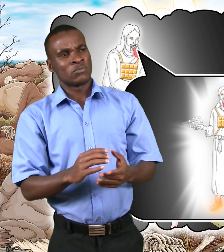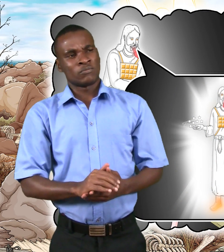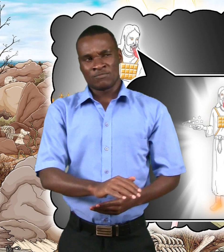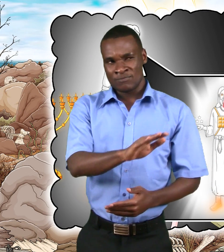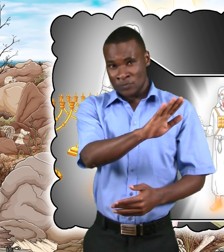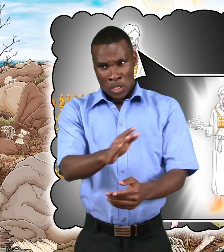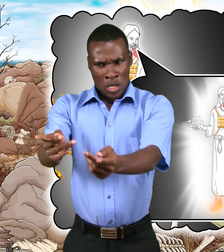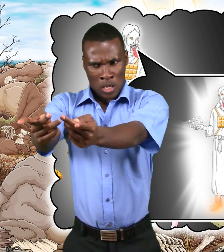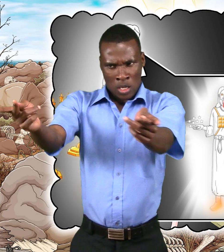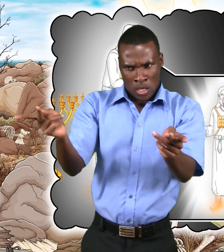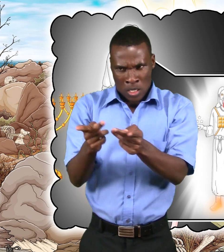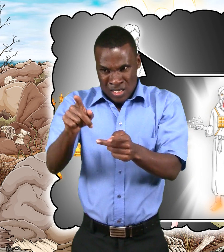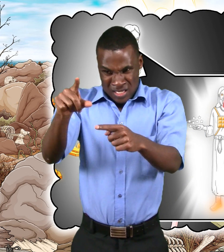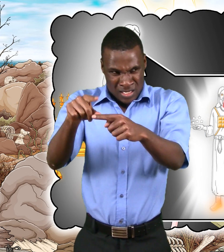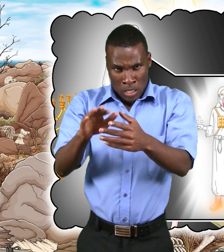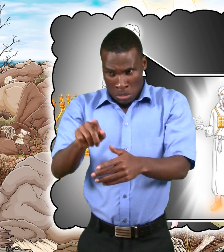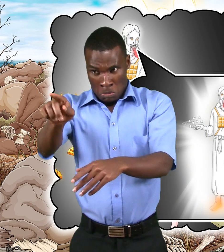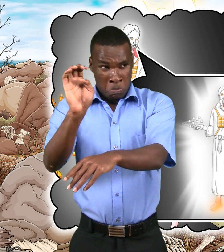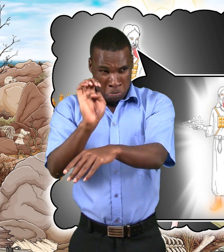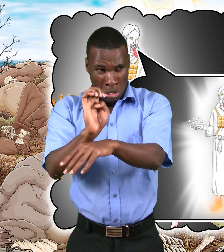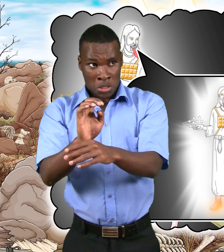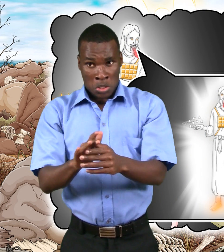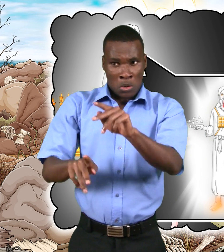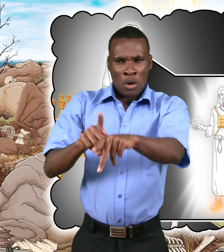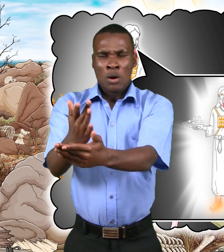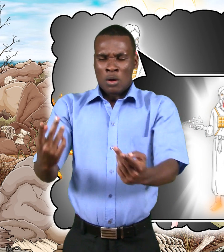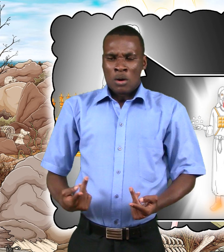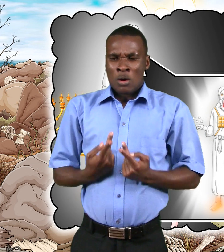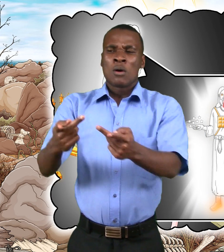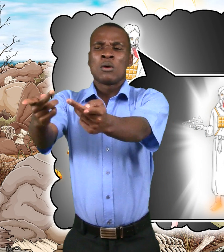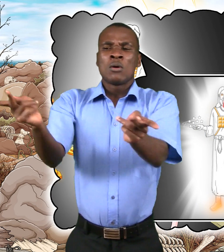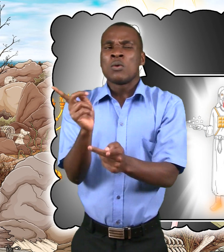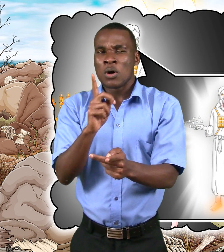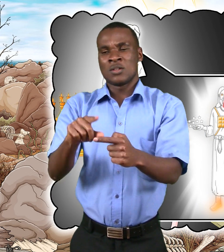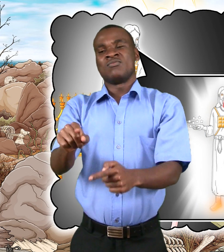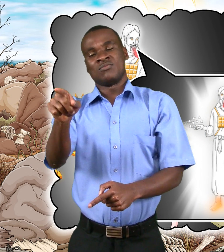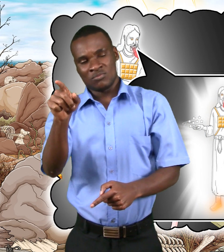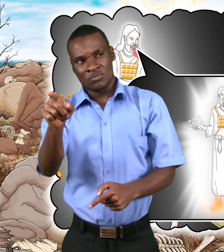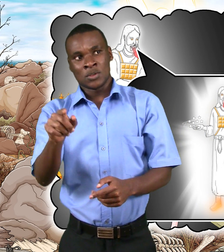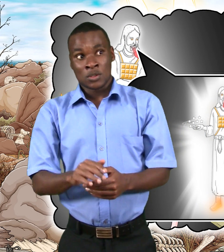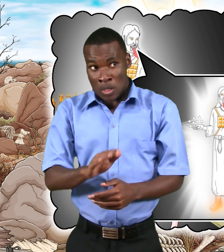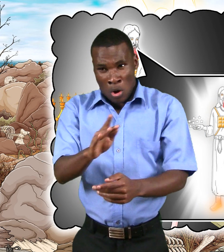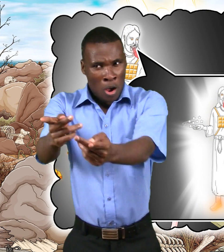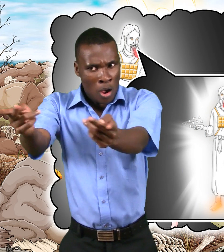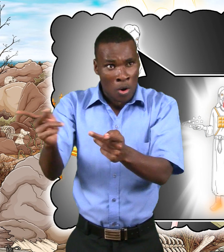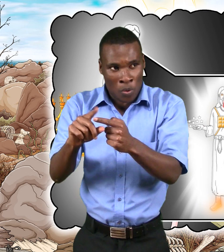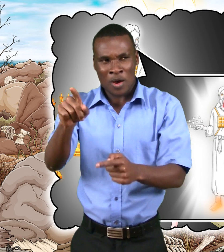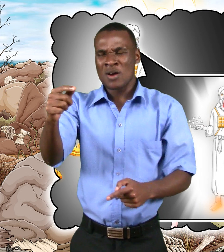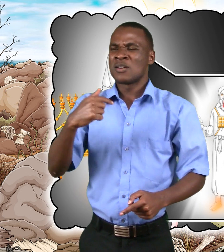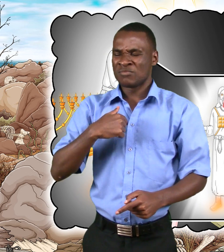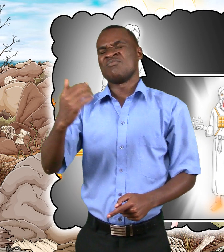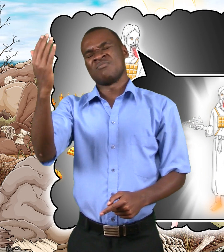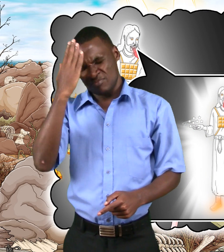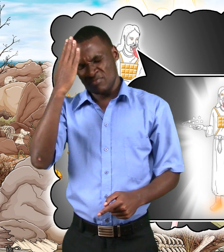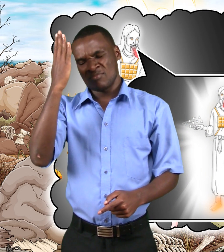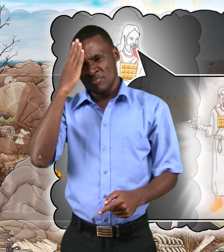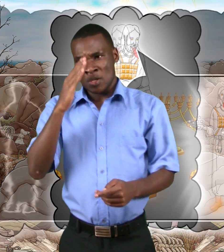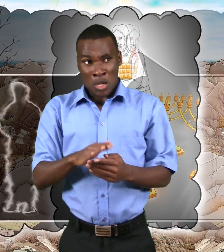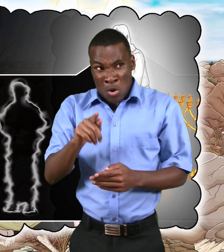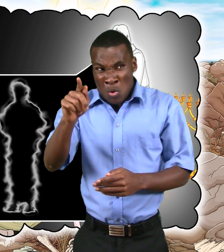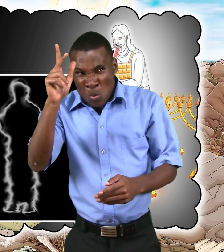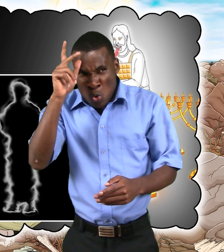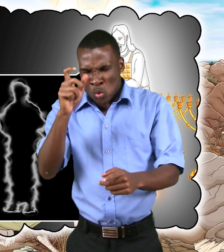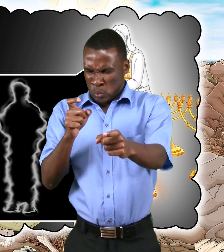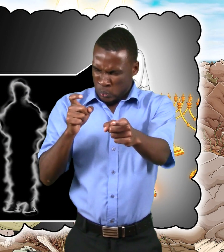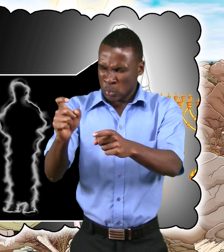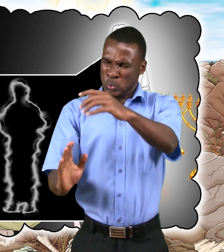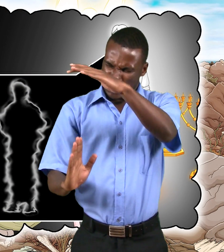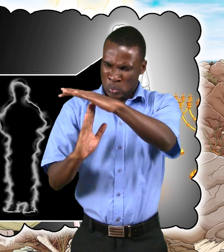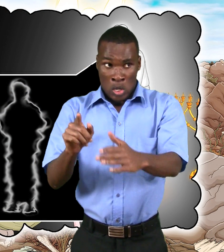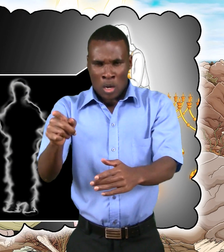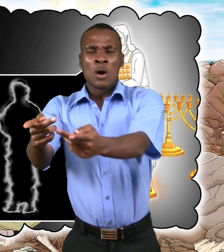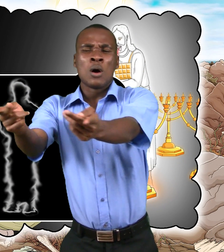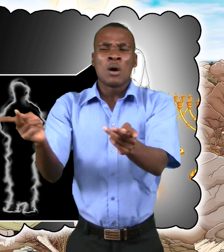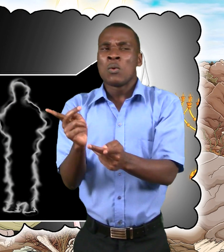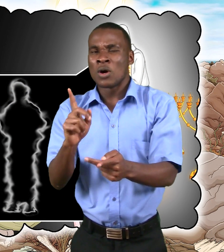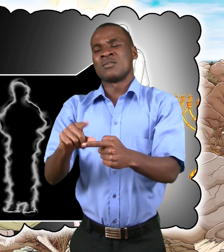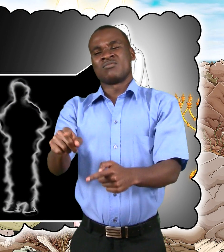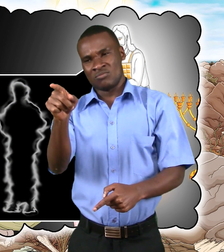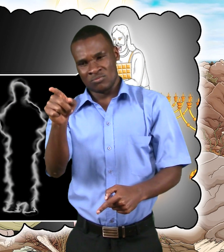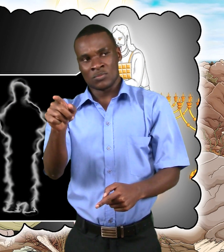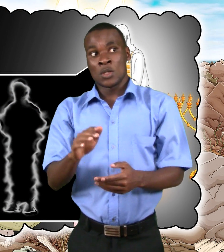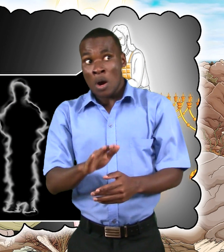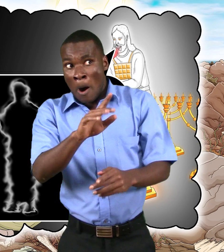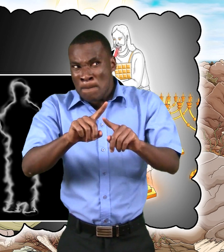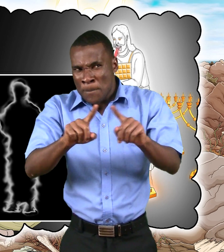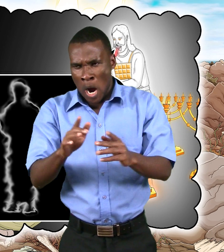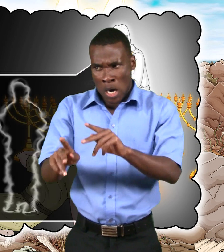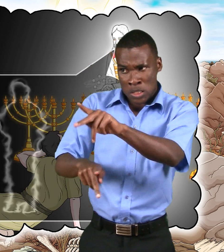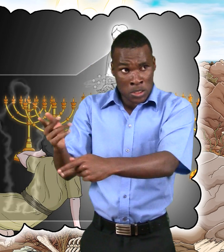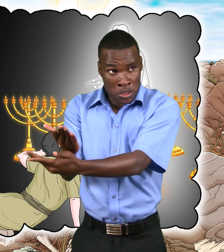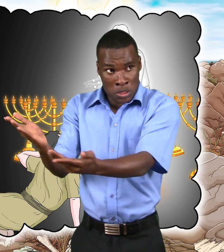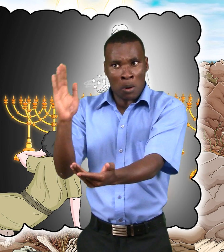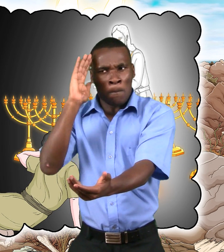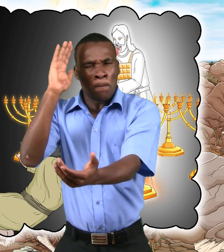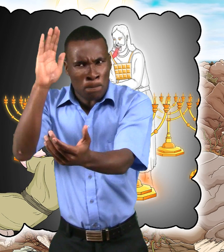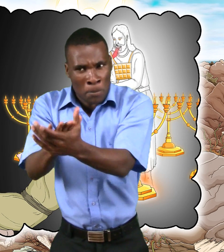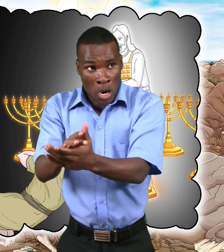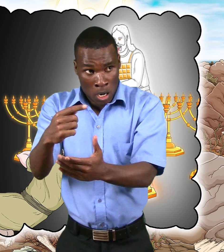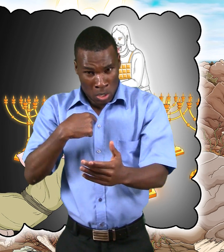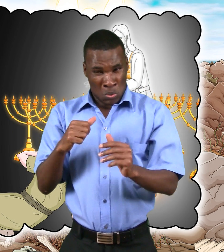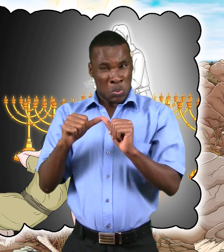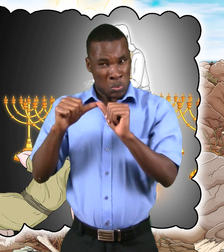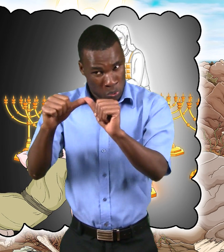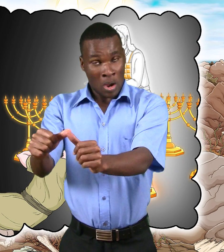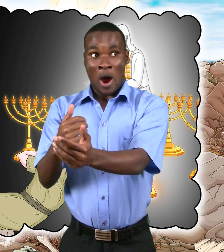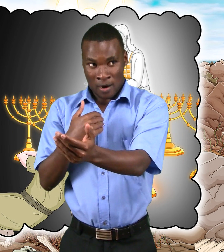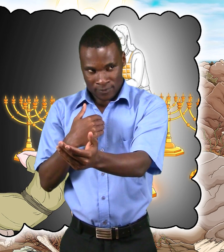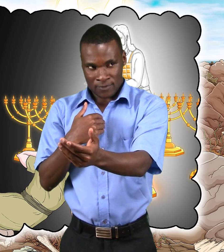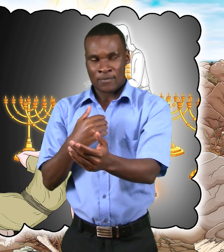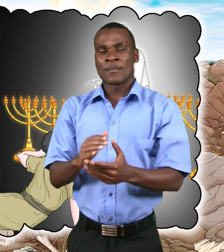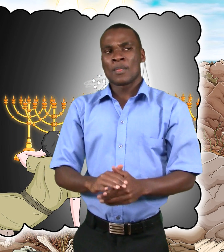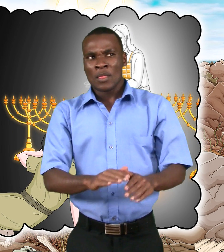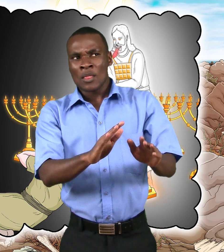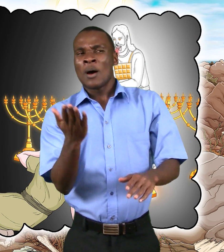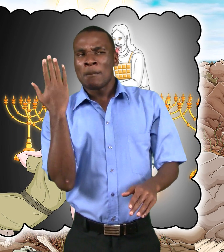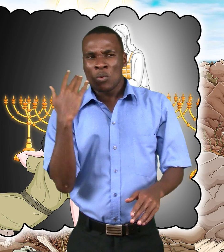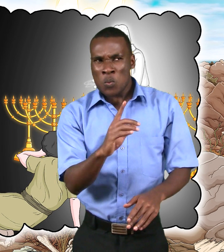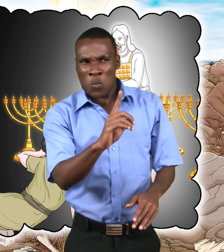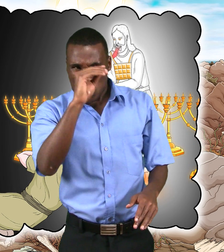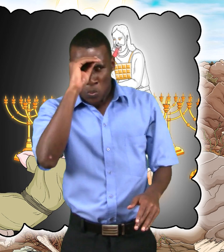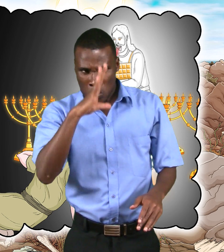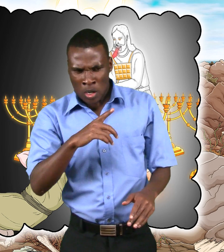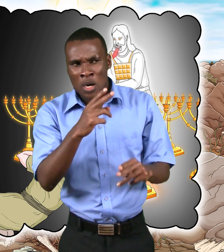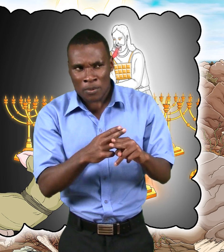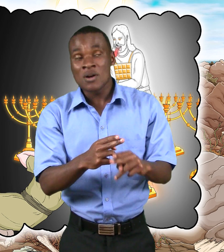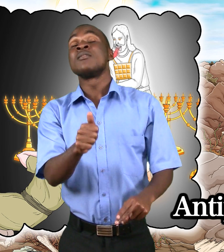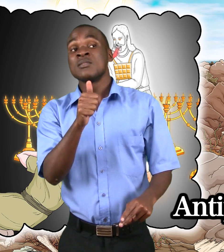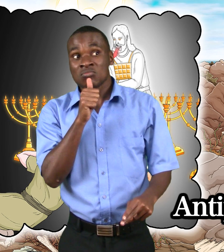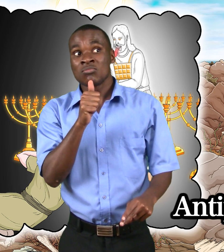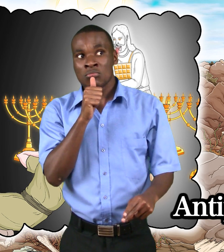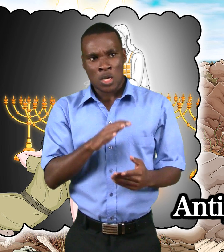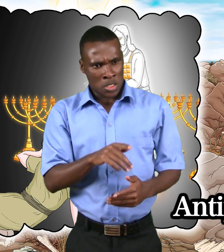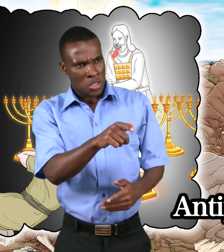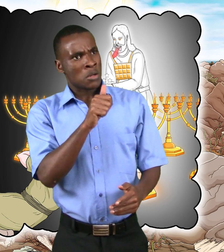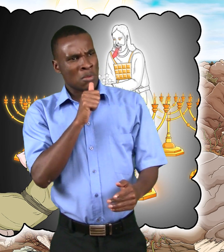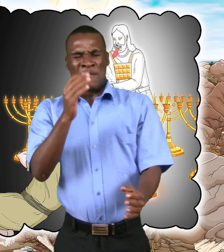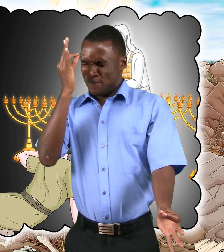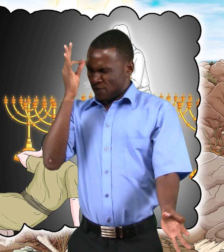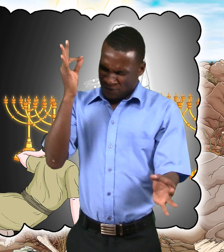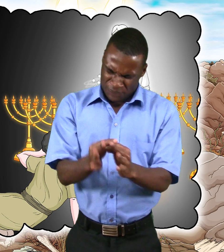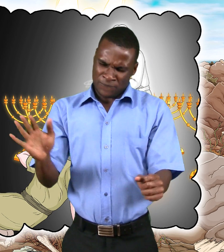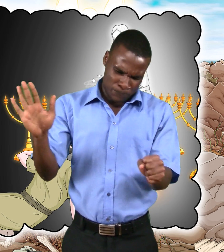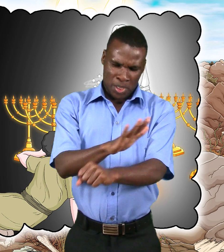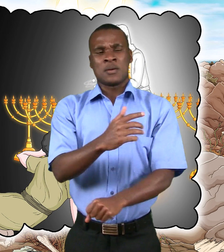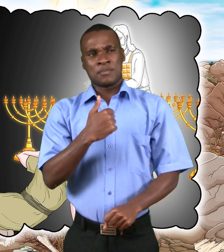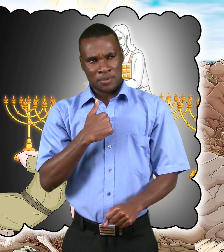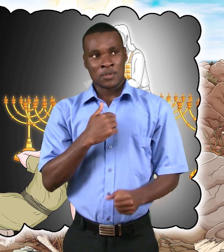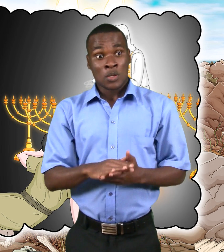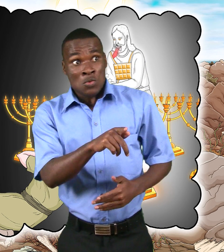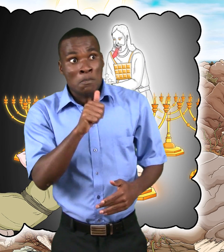I know where you live, where the throne of Satan sits.